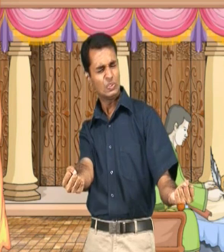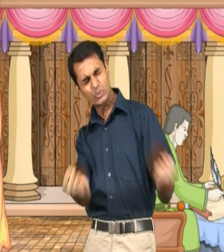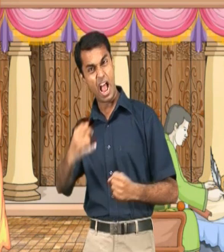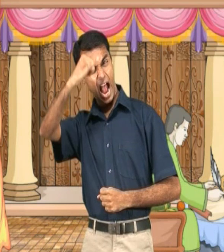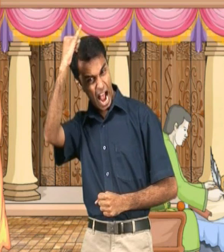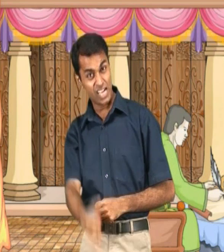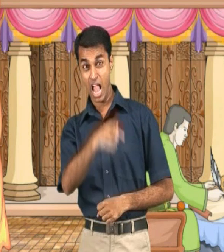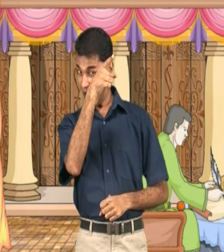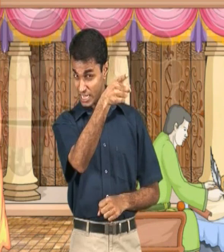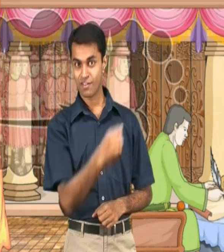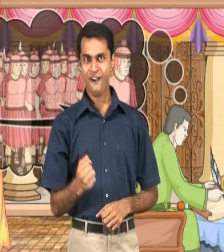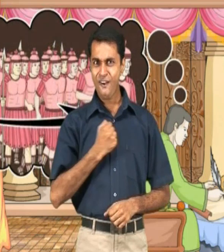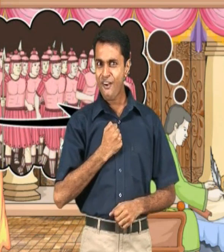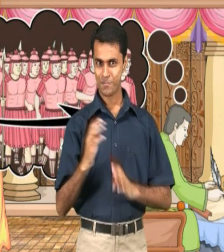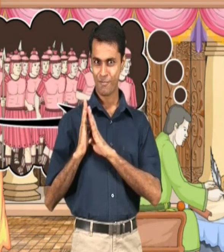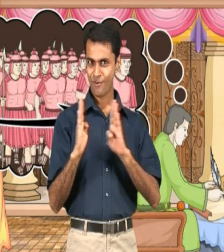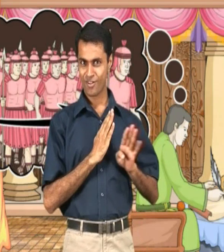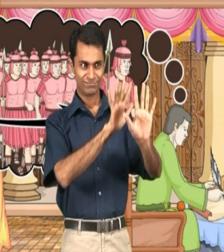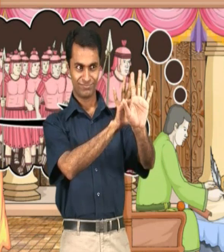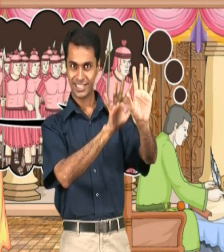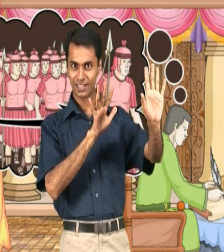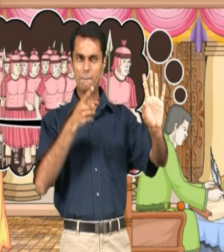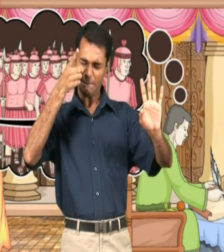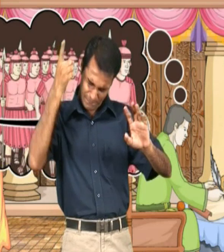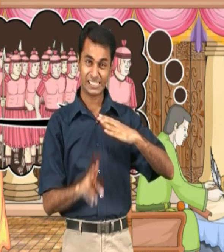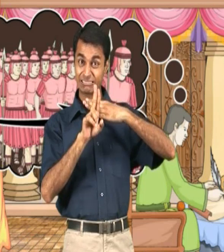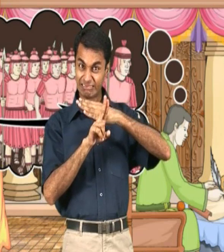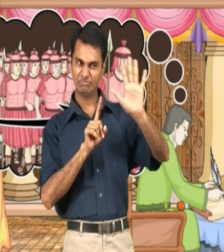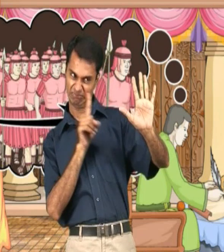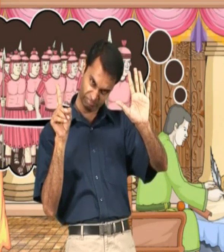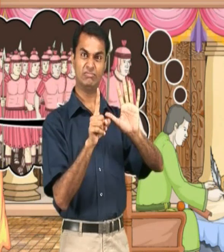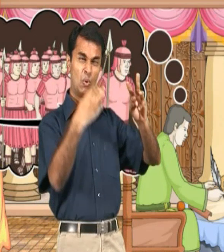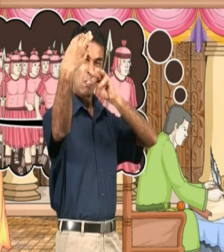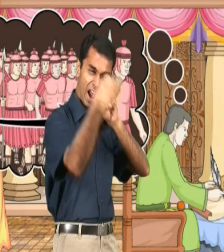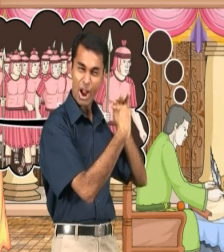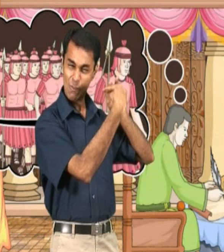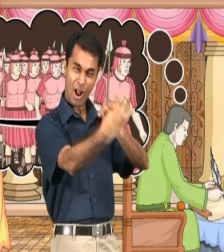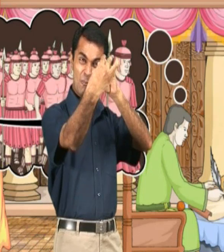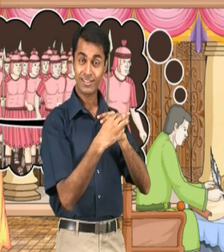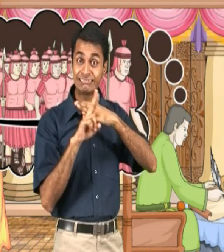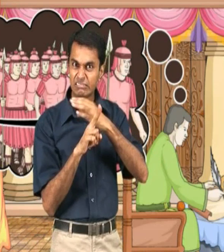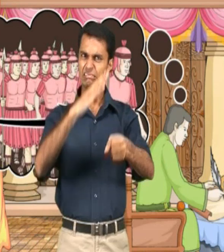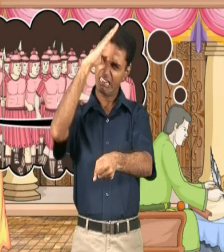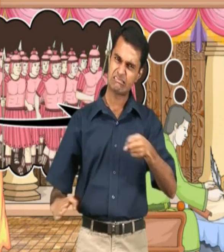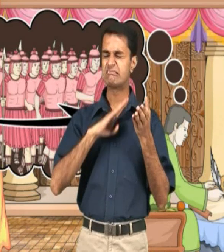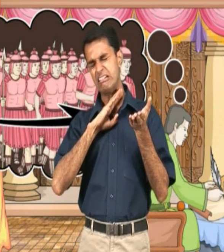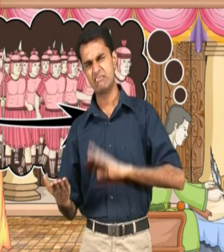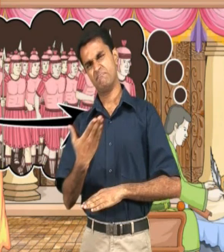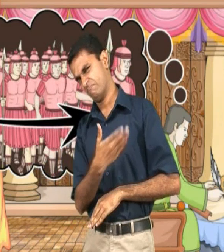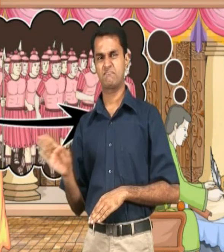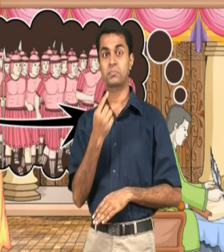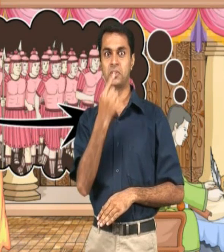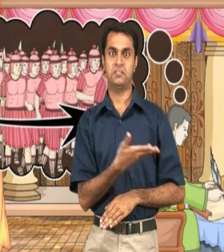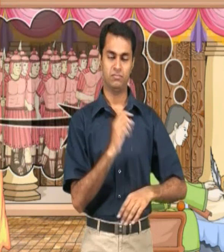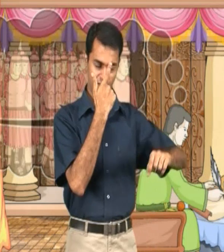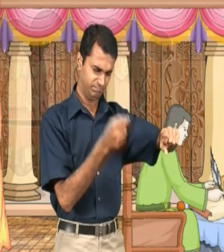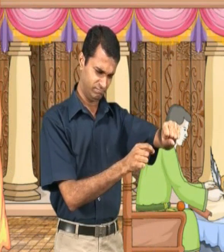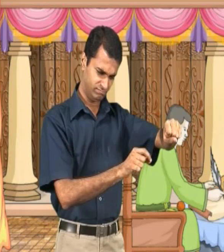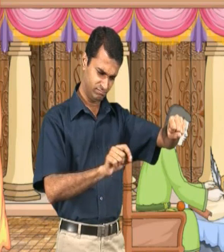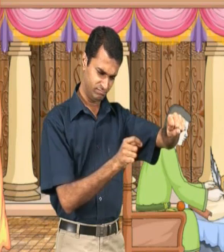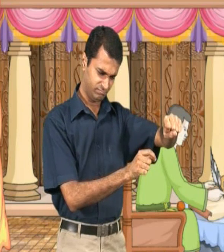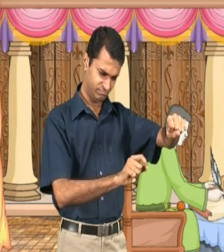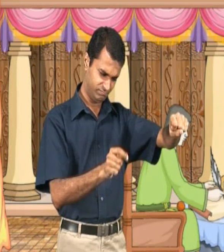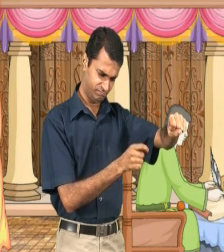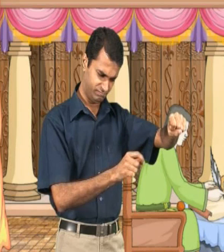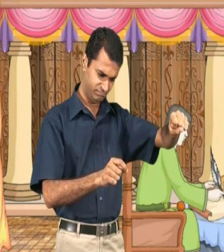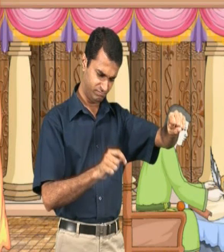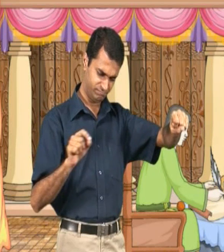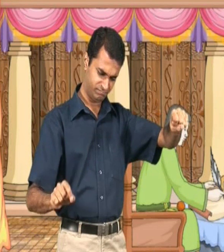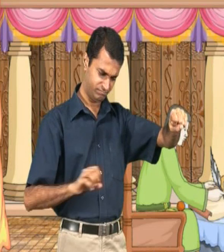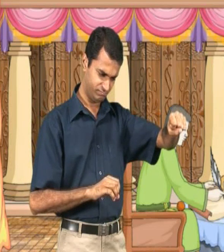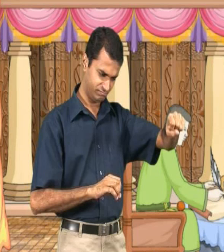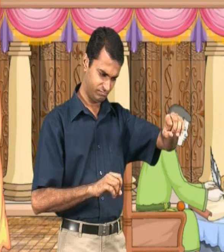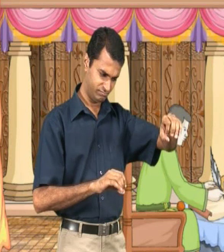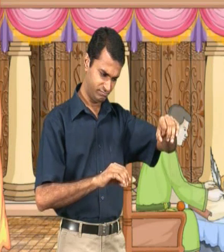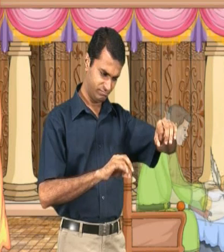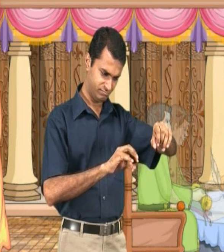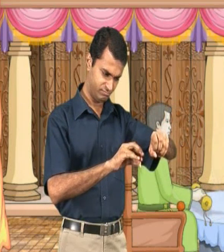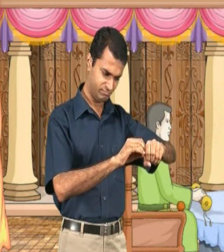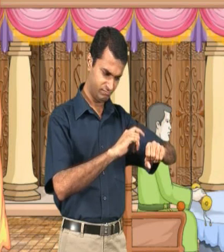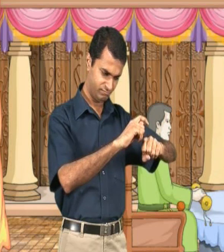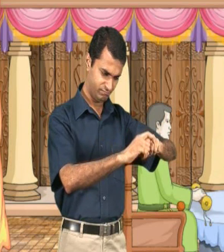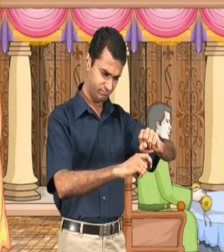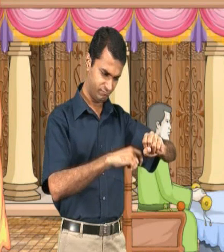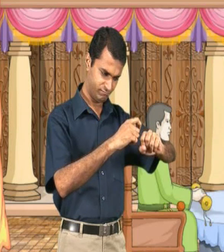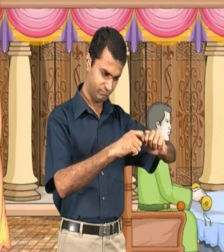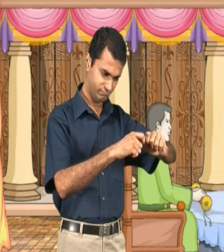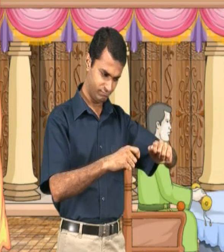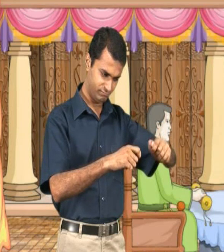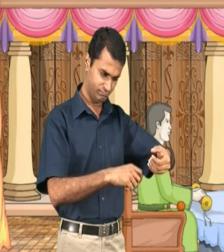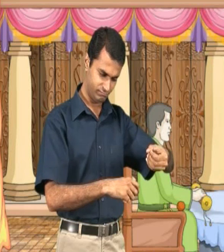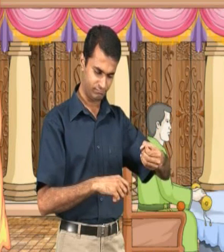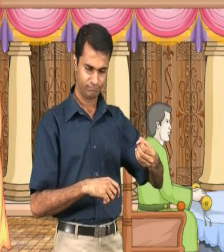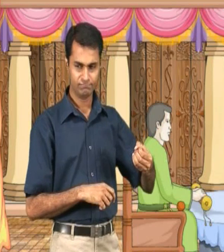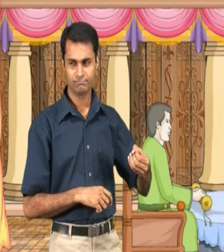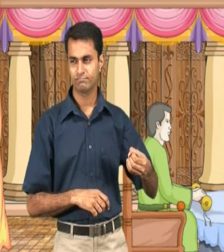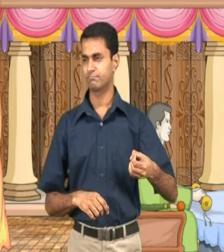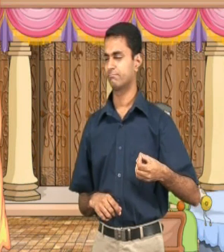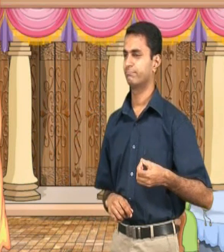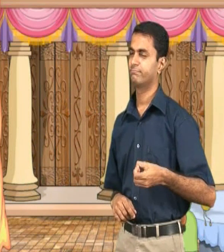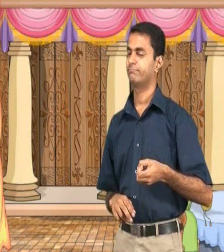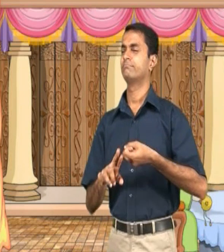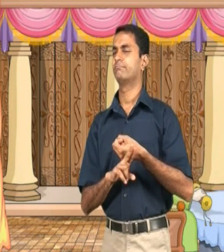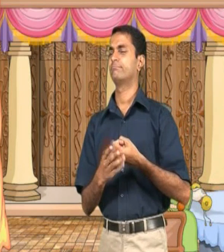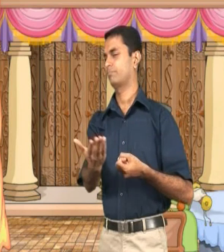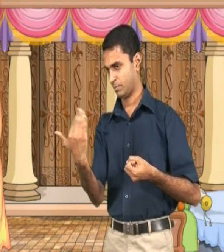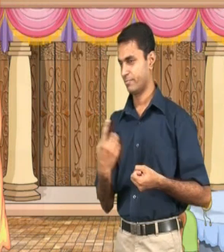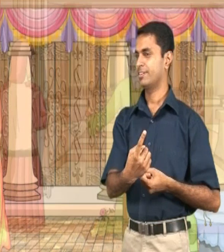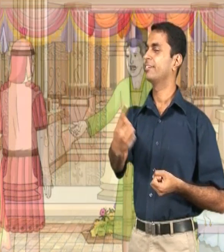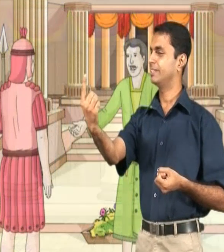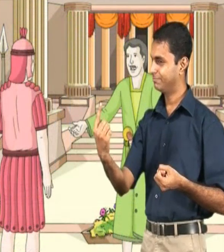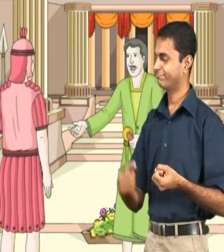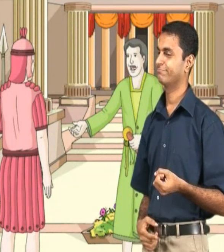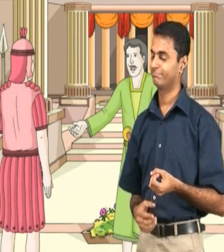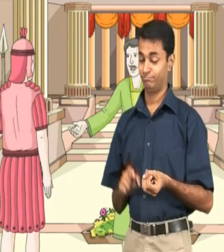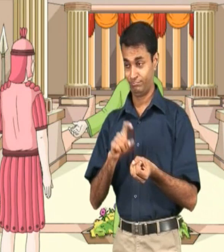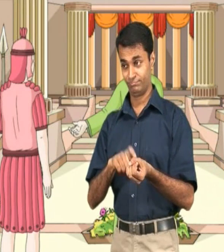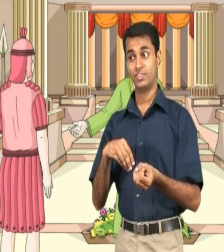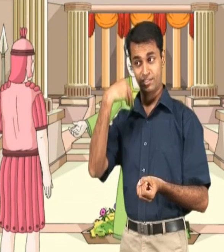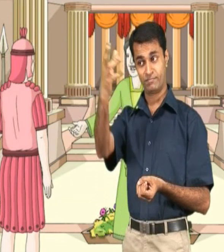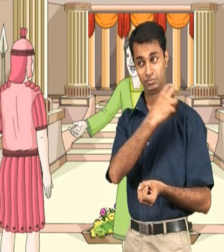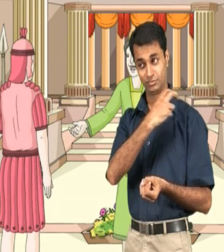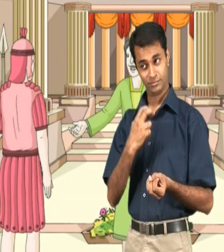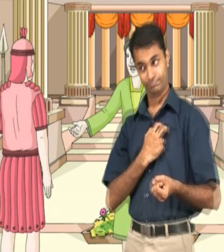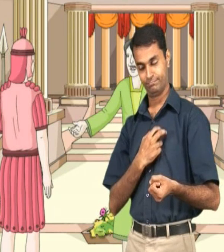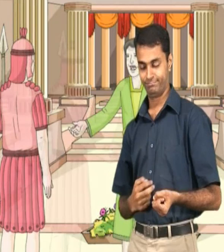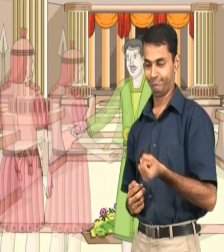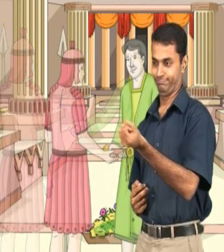In the letter he wrote: “Put Uriah at the front of the fiercest battle;